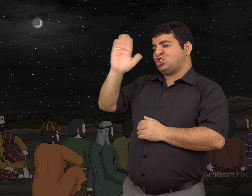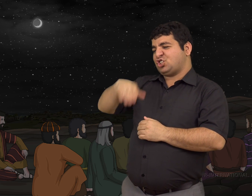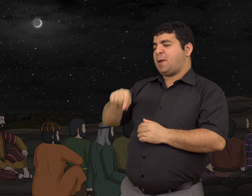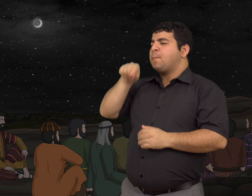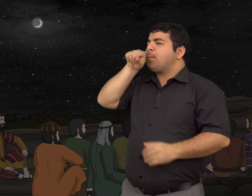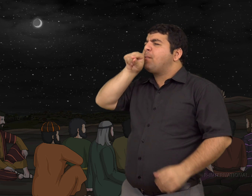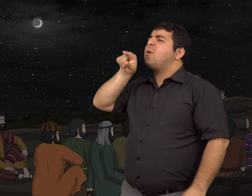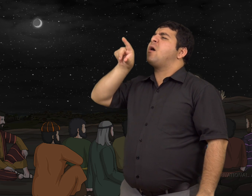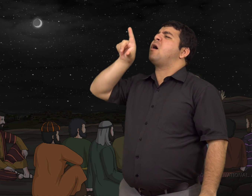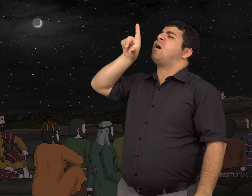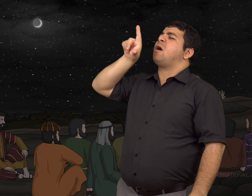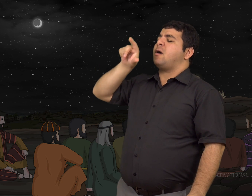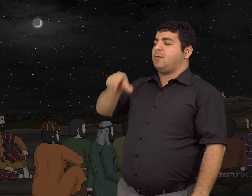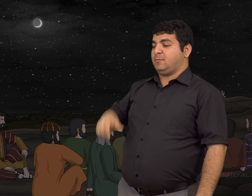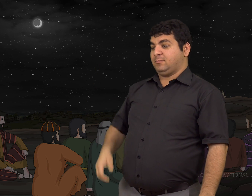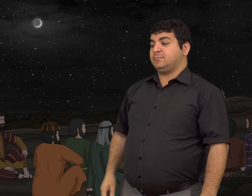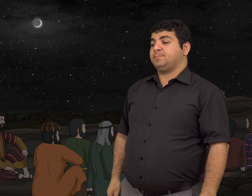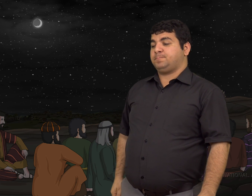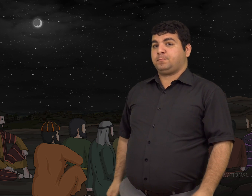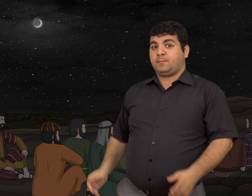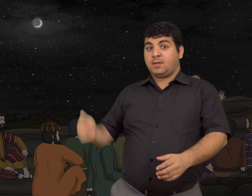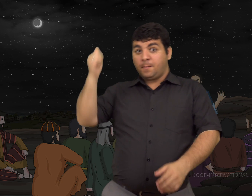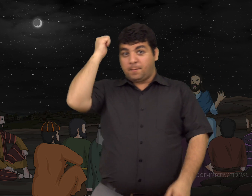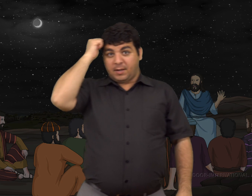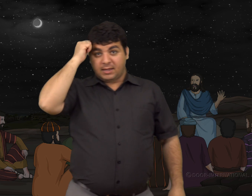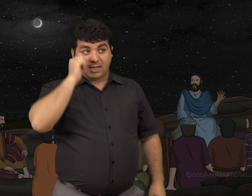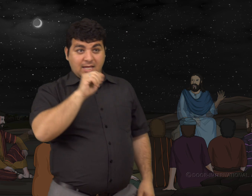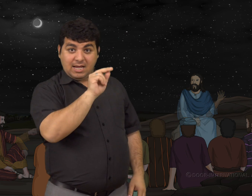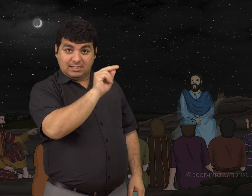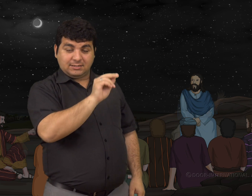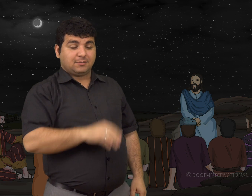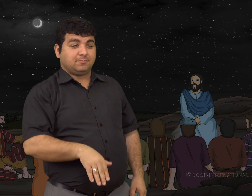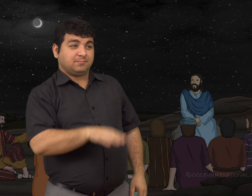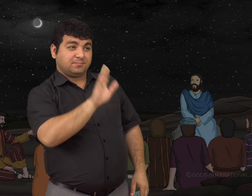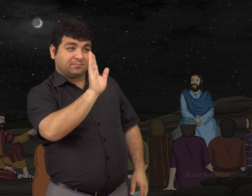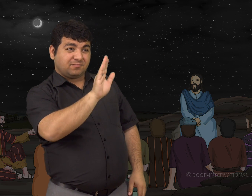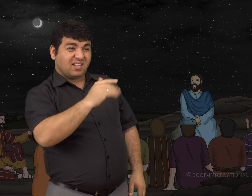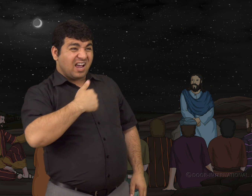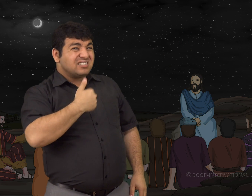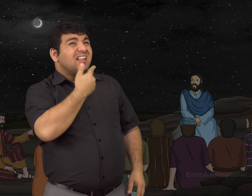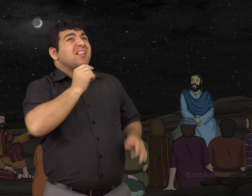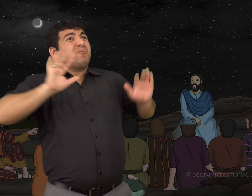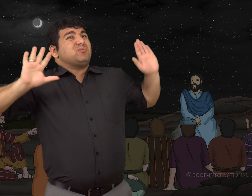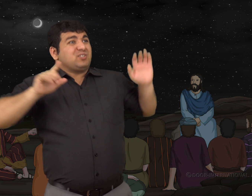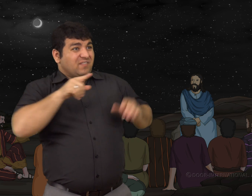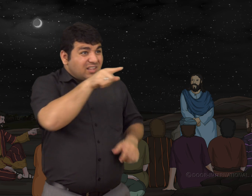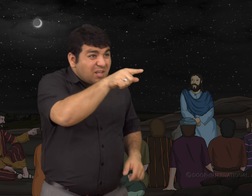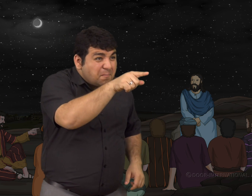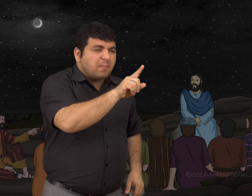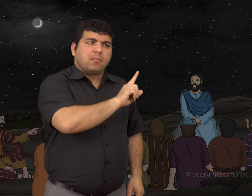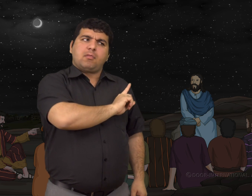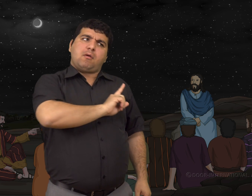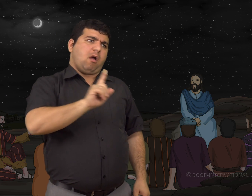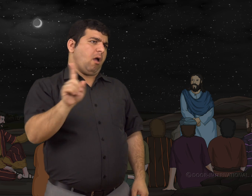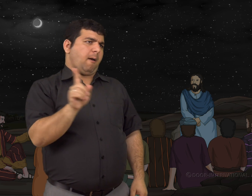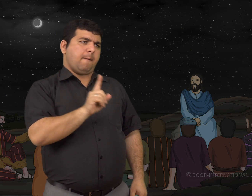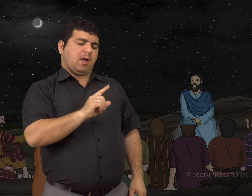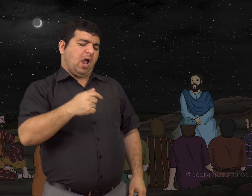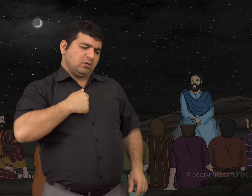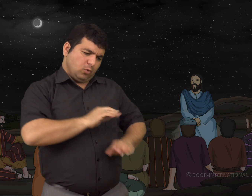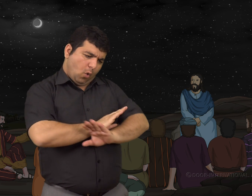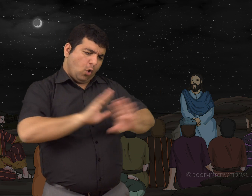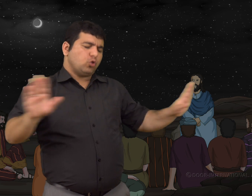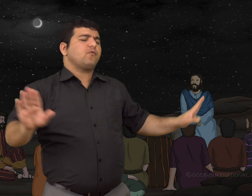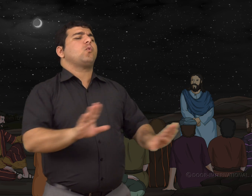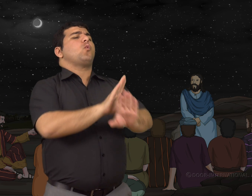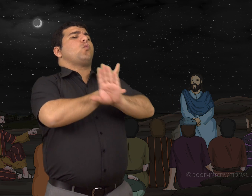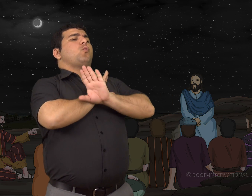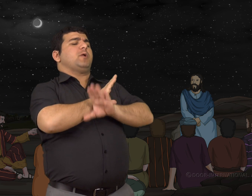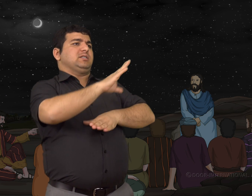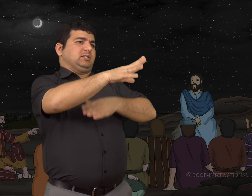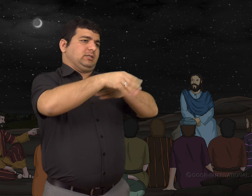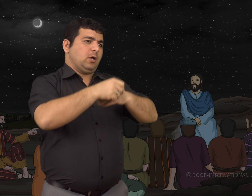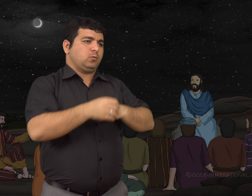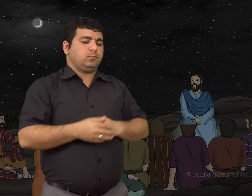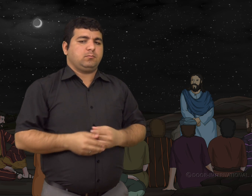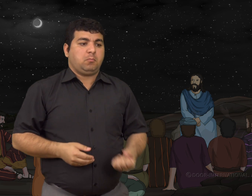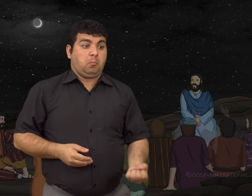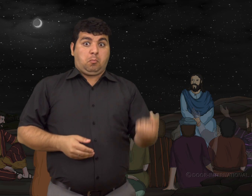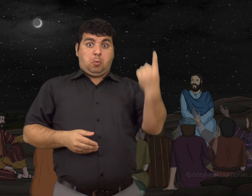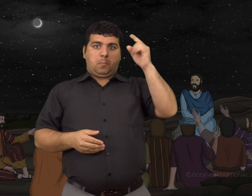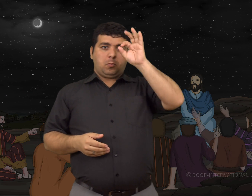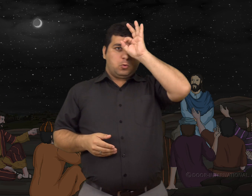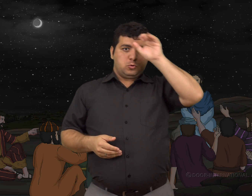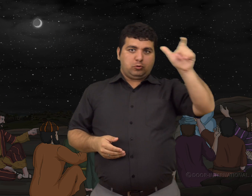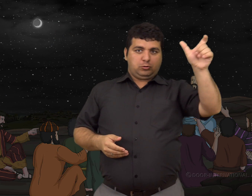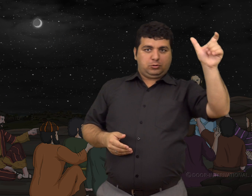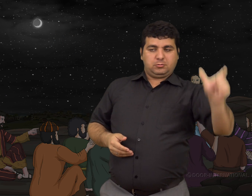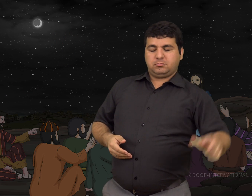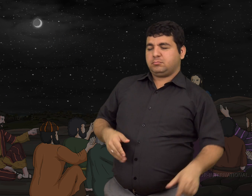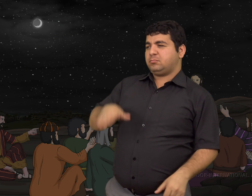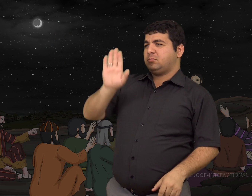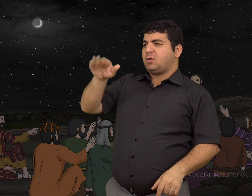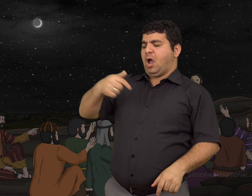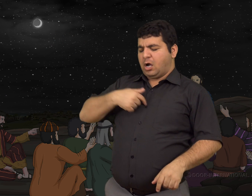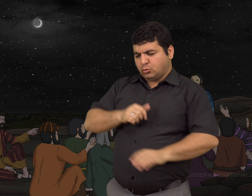Peter replied, “Even if I have to die with You, I will never deny You.”